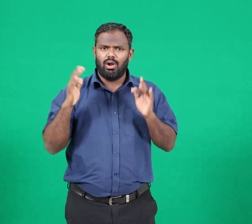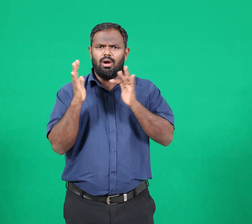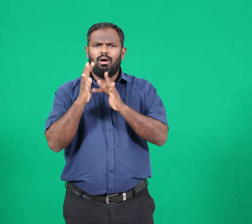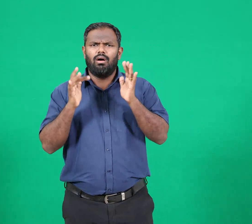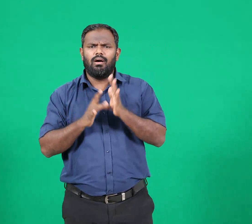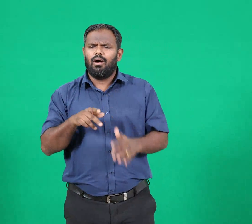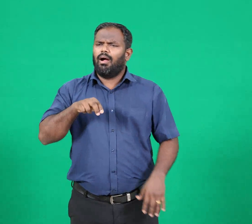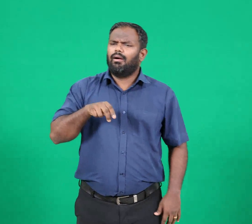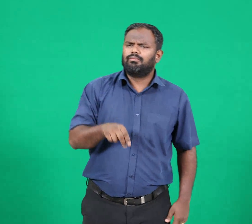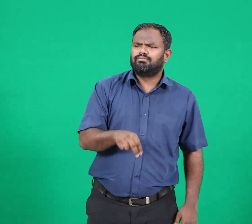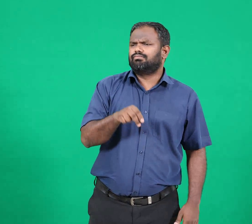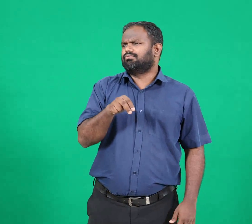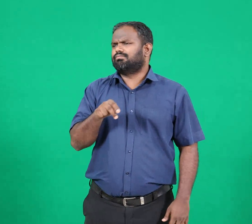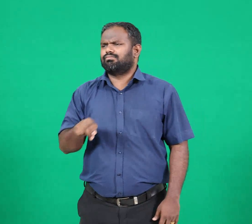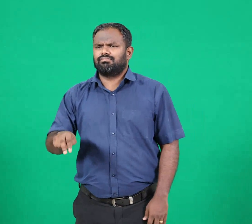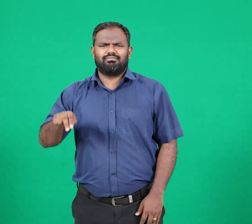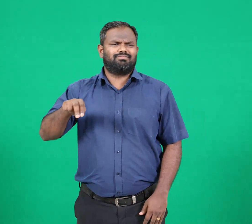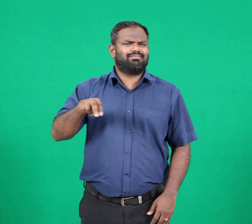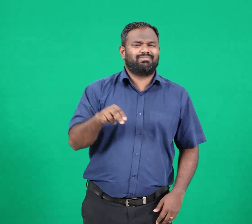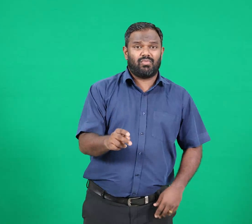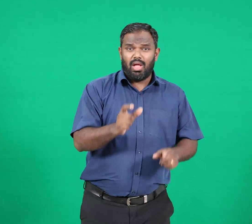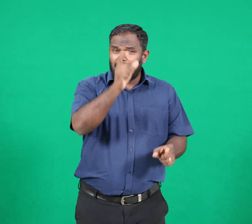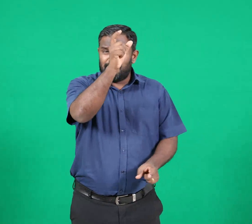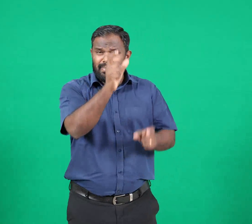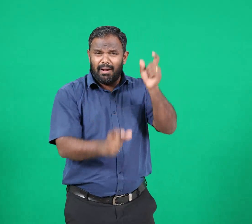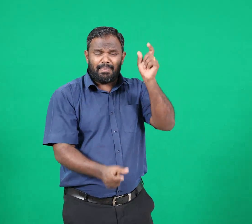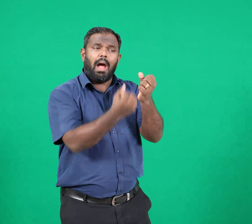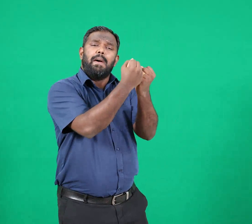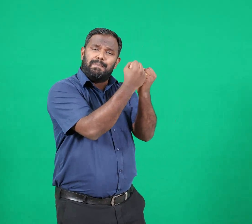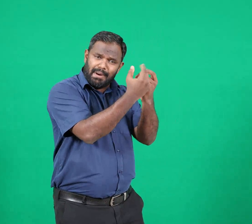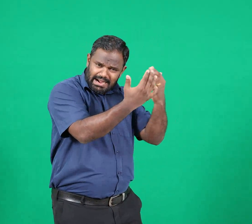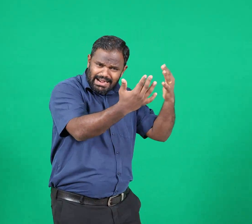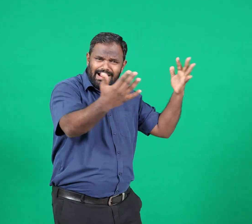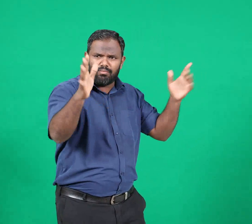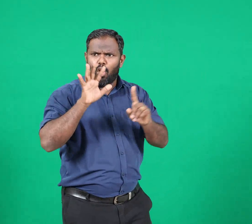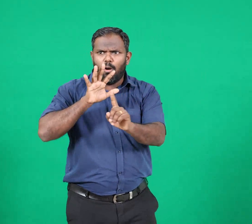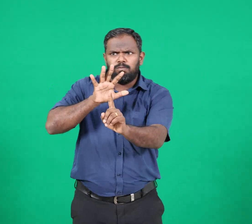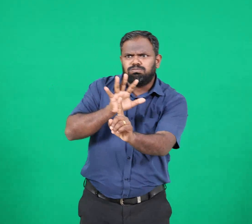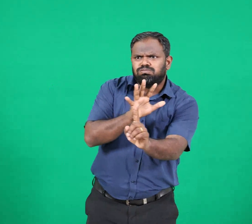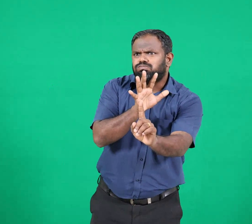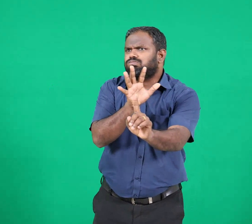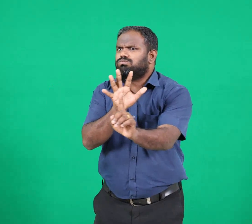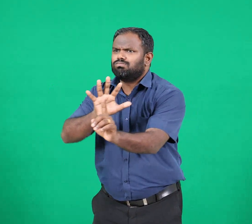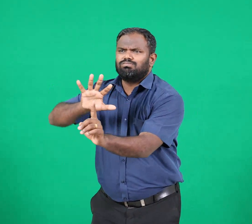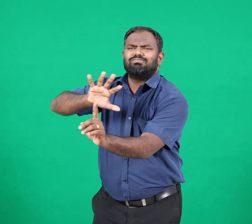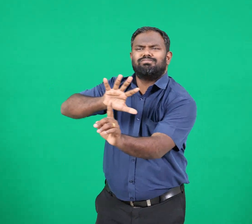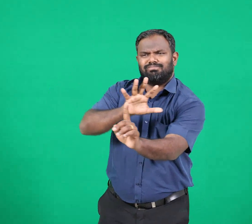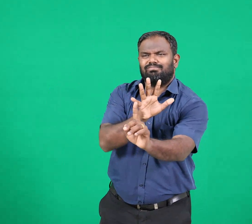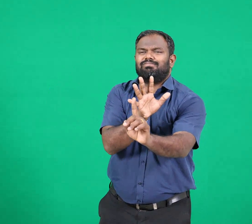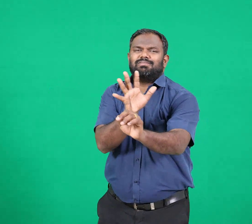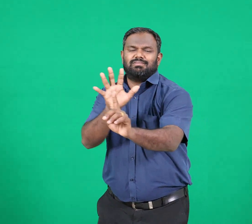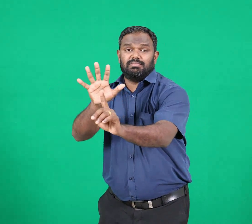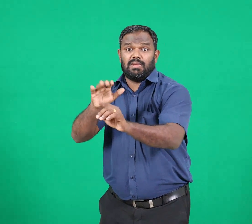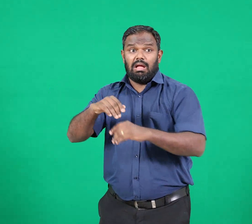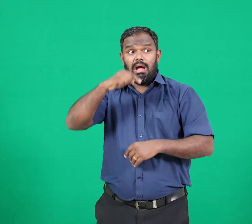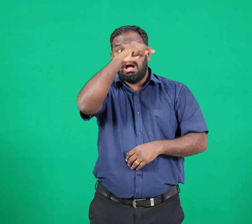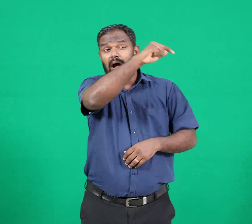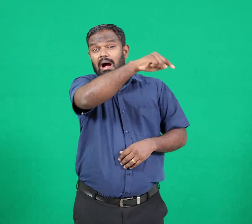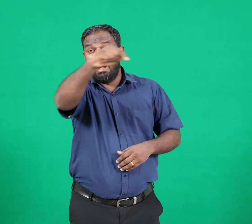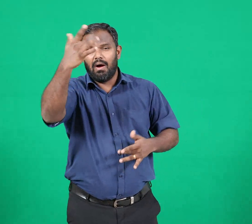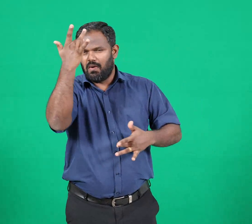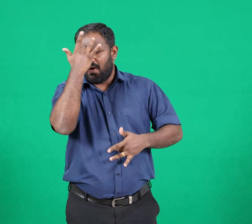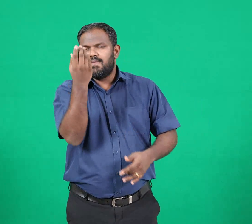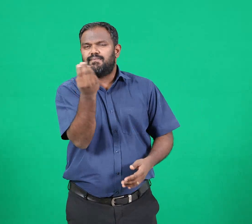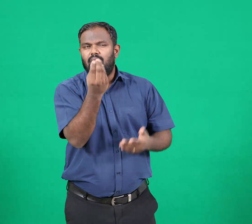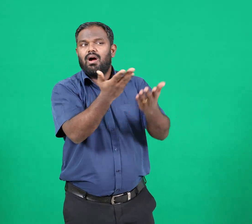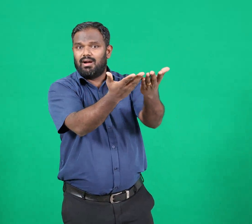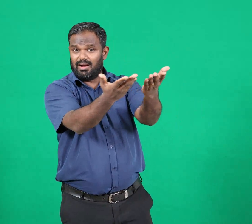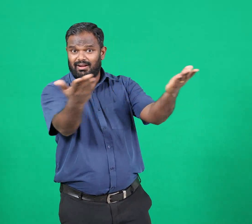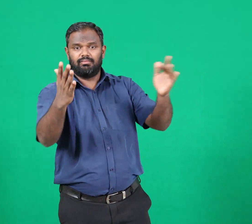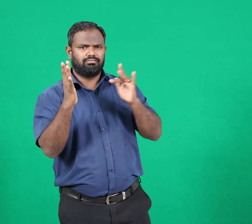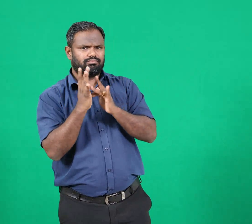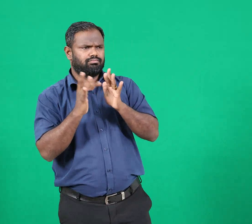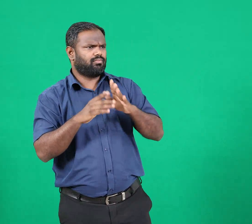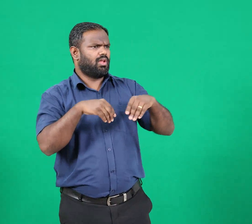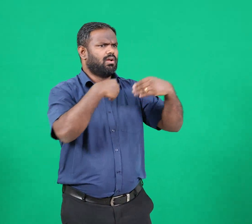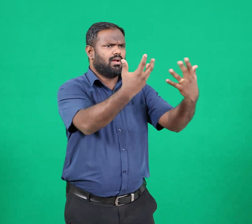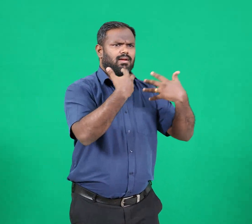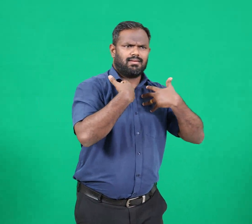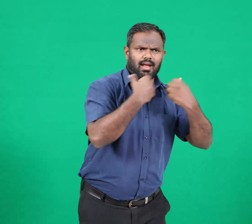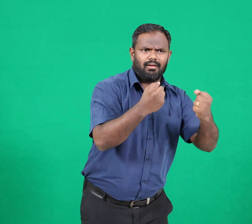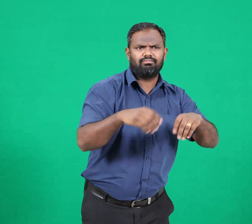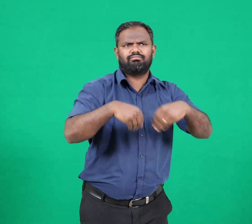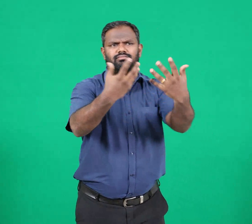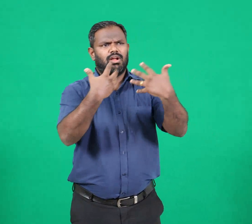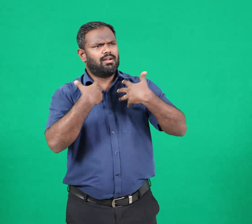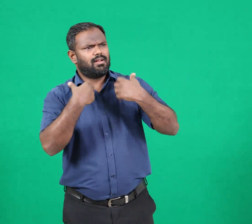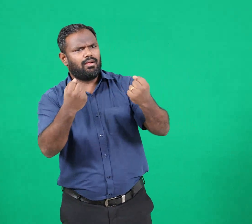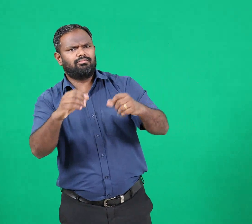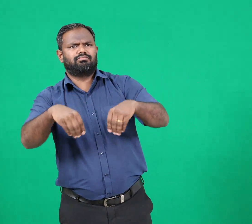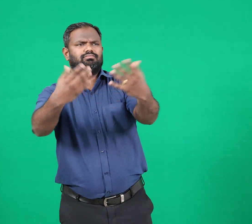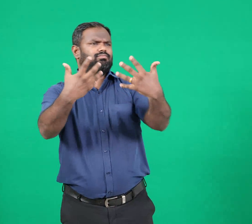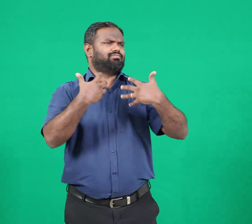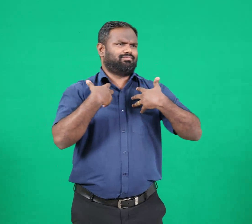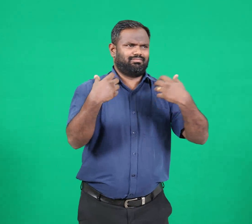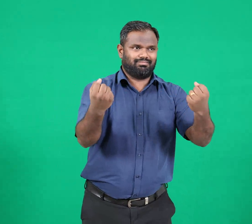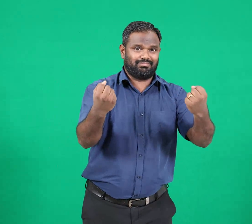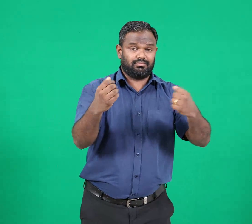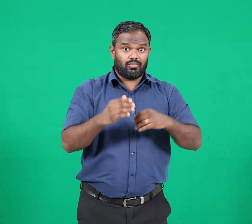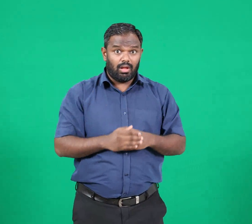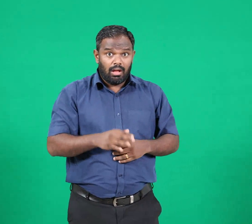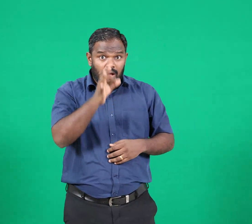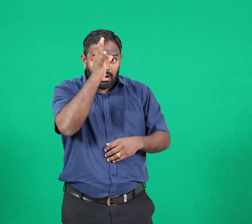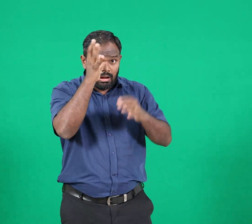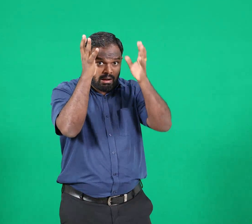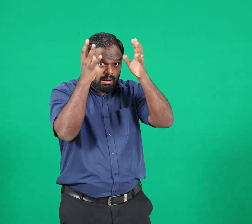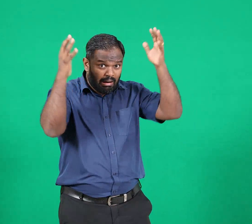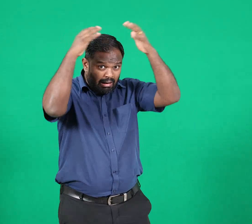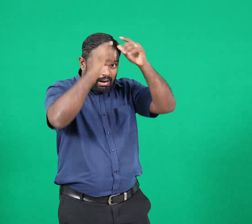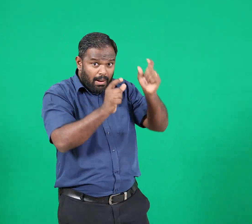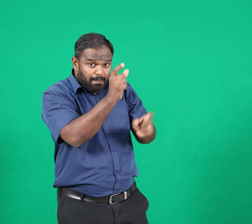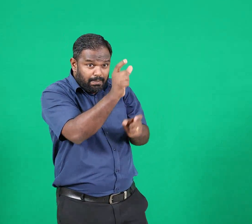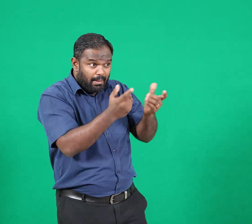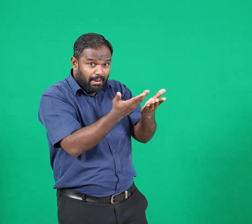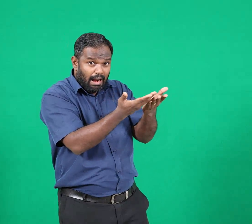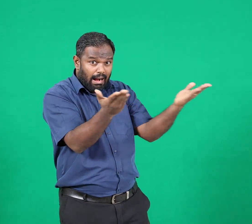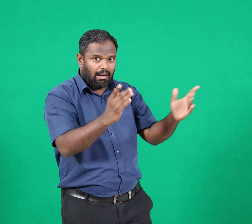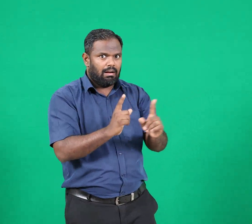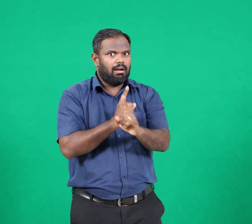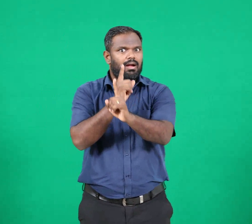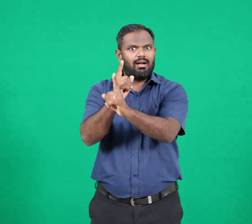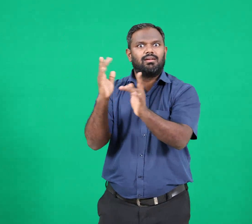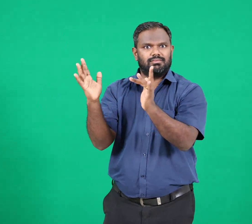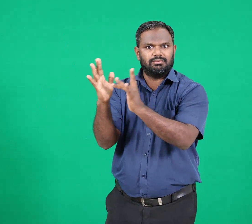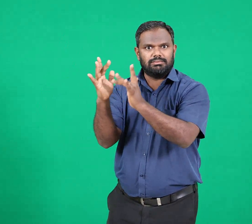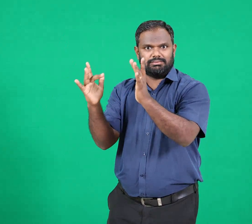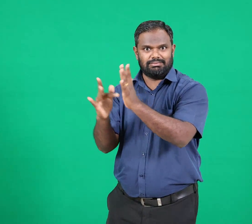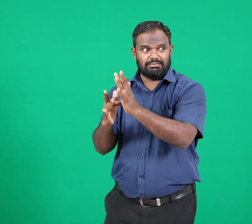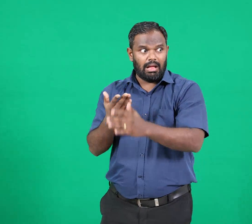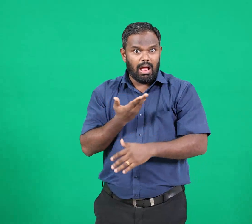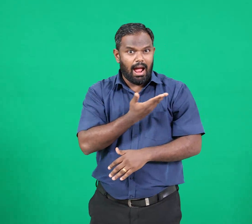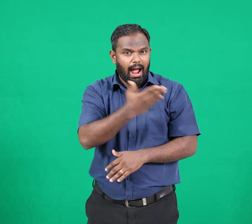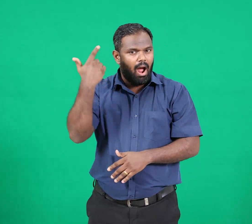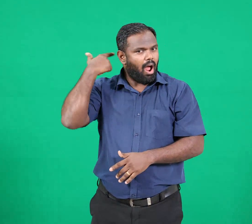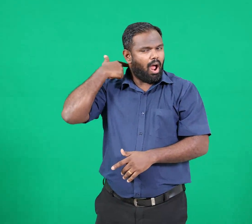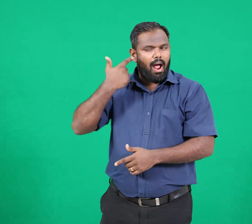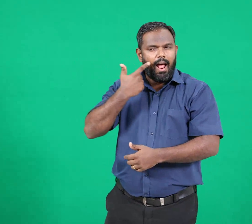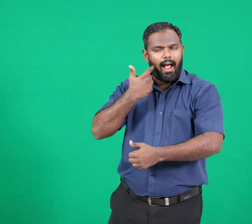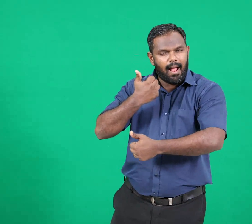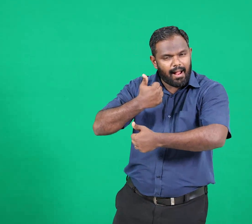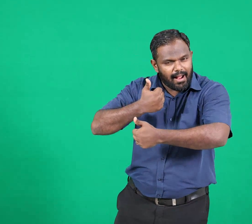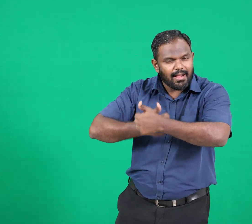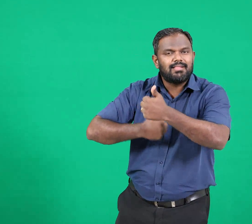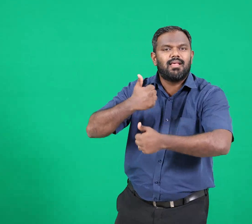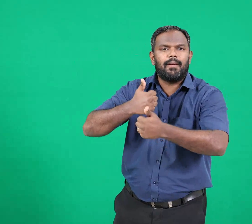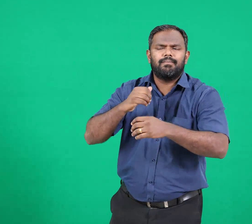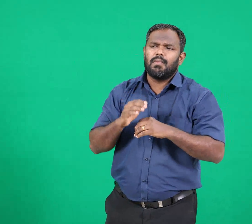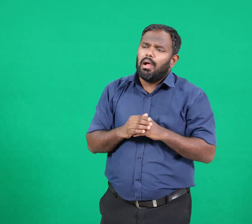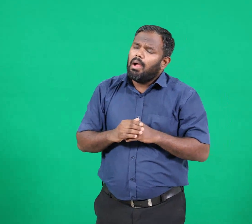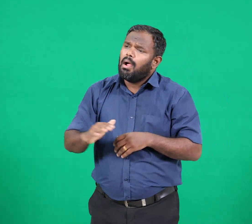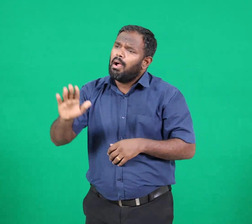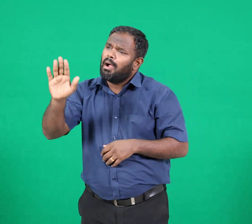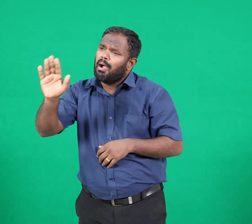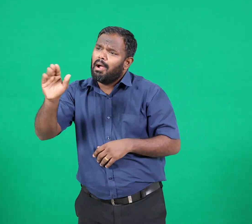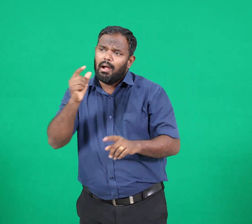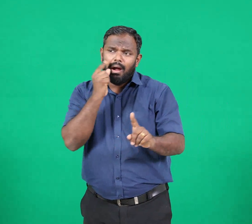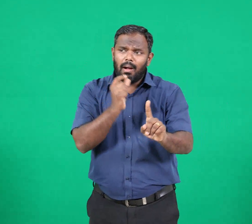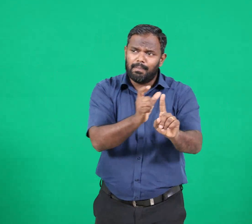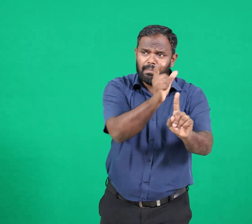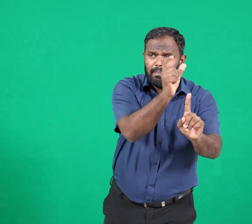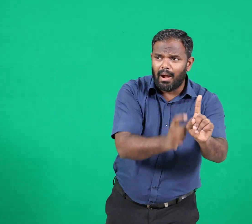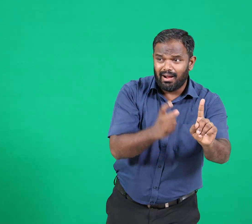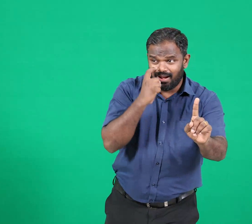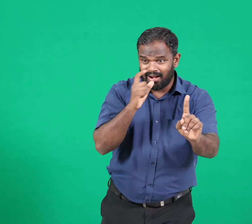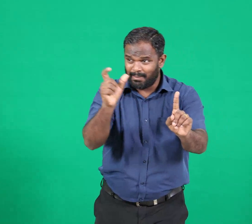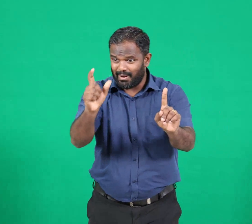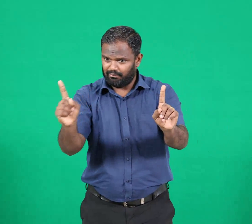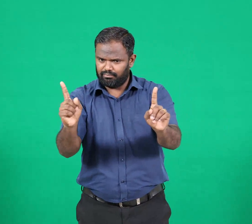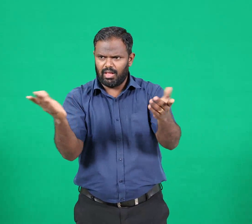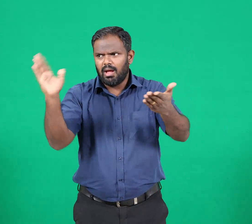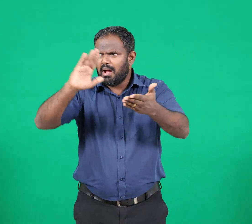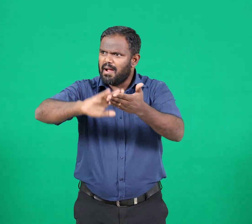Then some Pharisees came and tested Him by asking, "Is it lawful for a man to divorce his wife for any reason?"